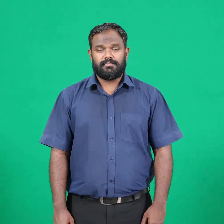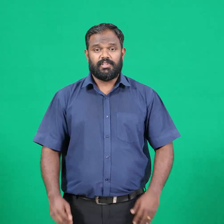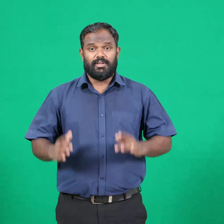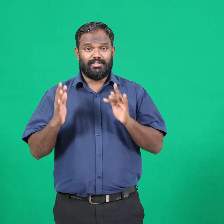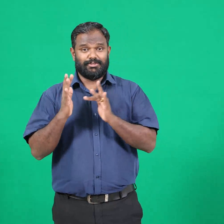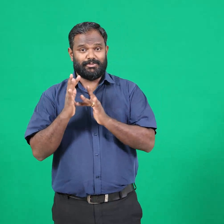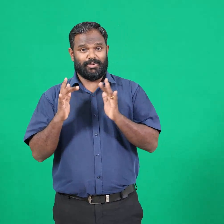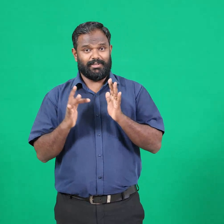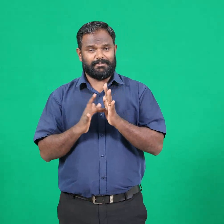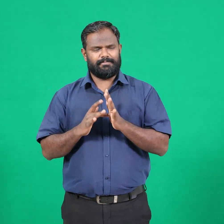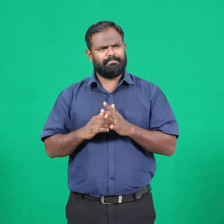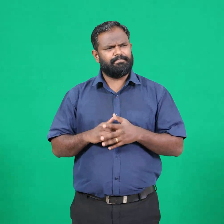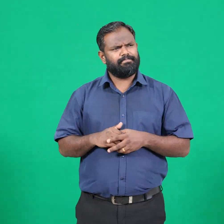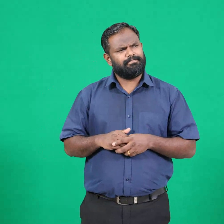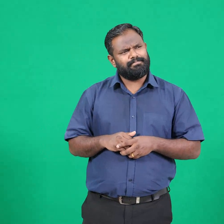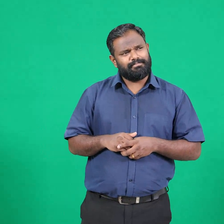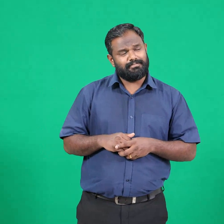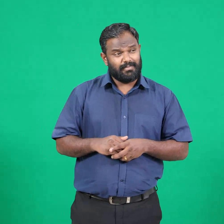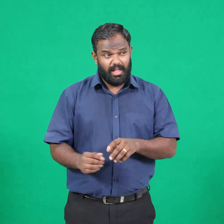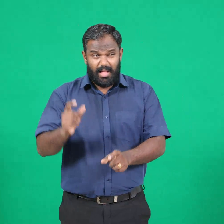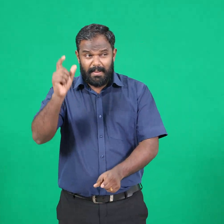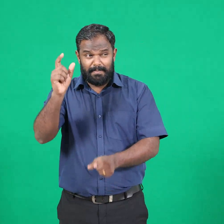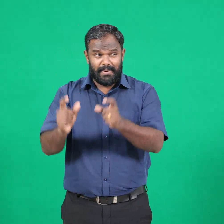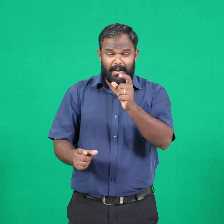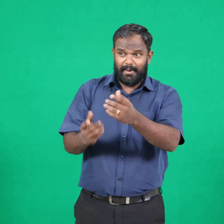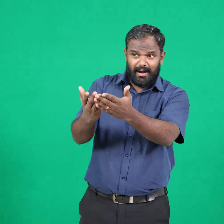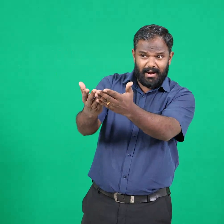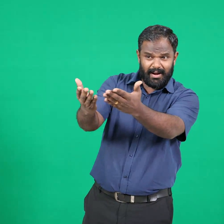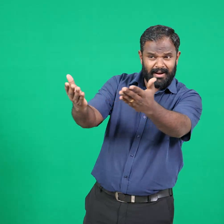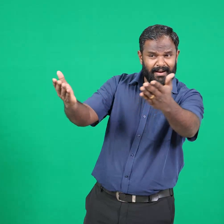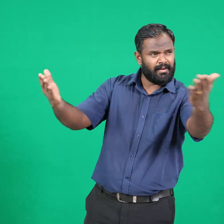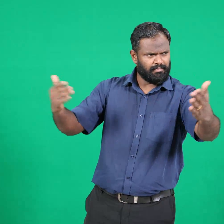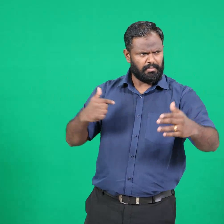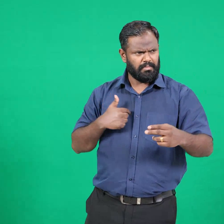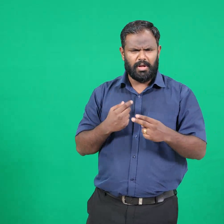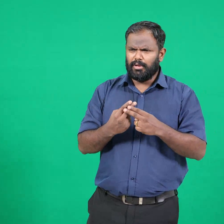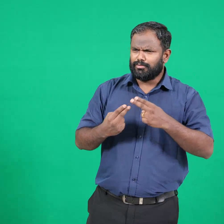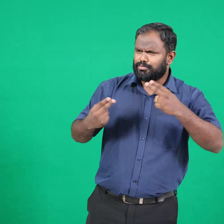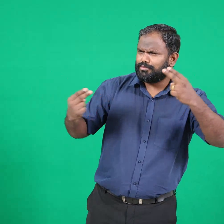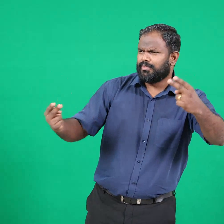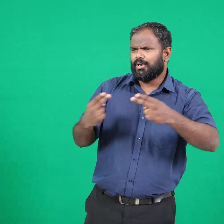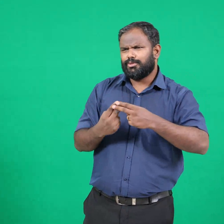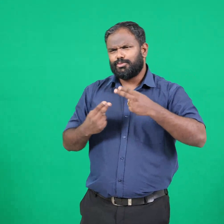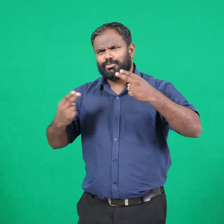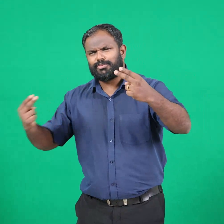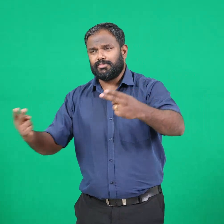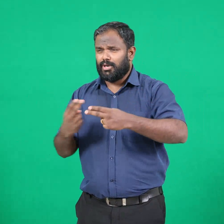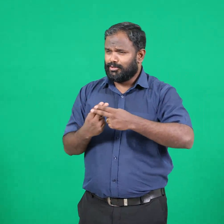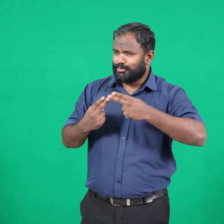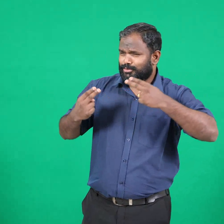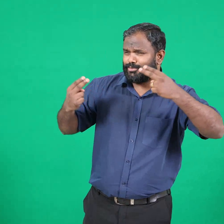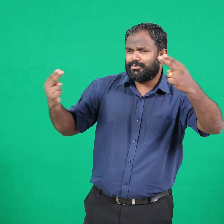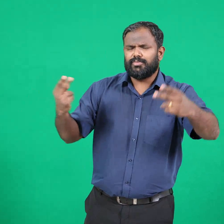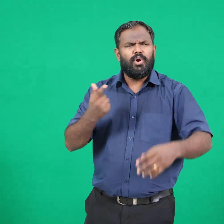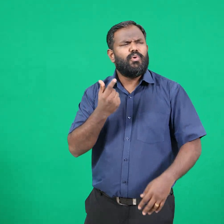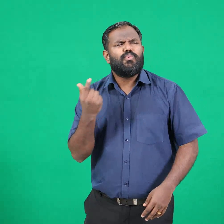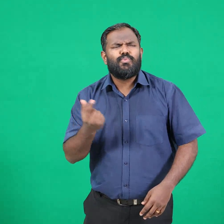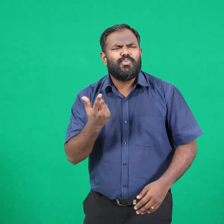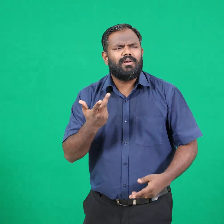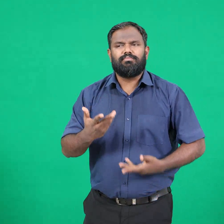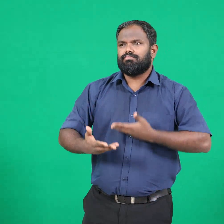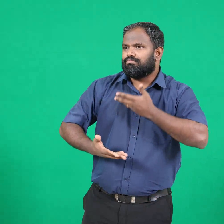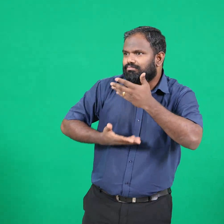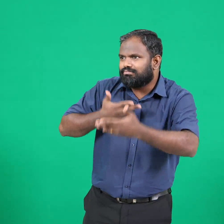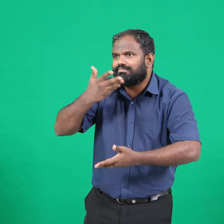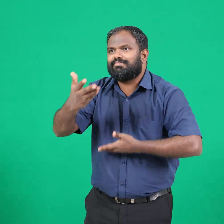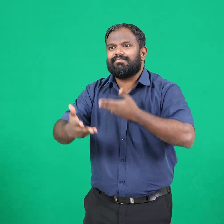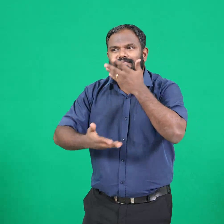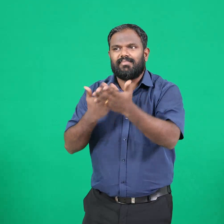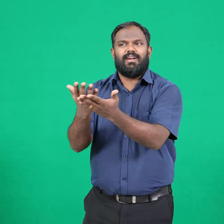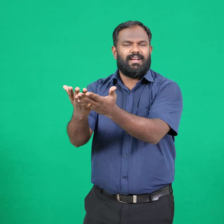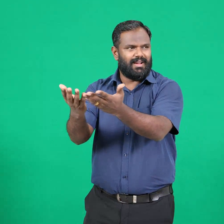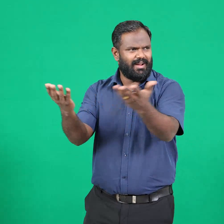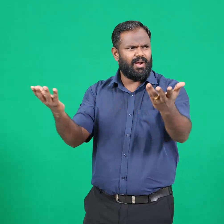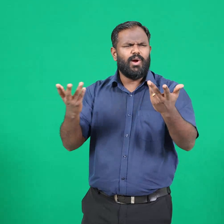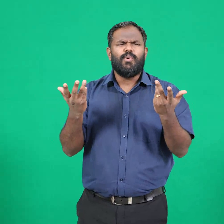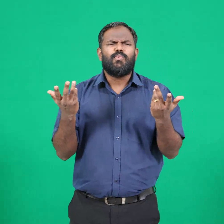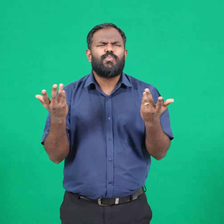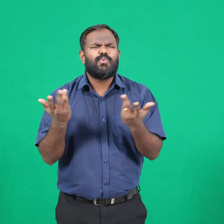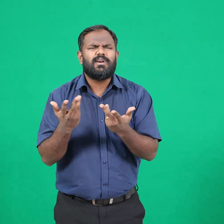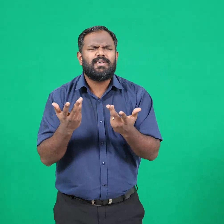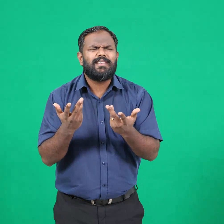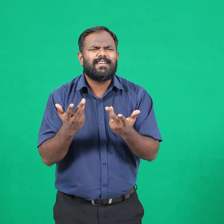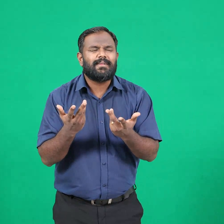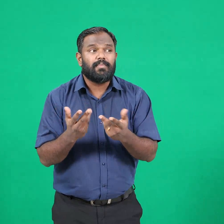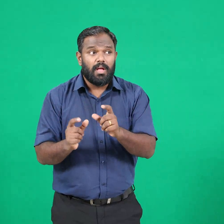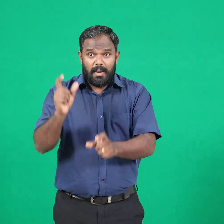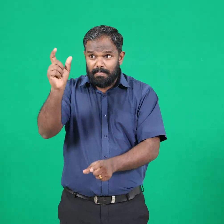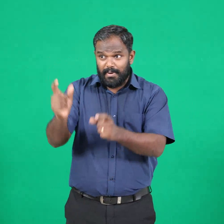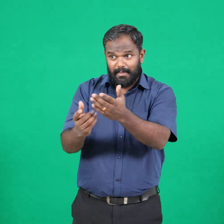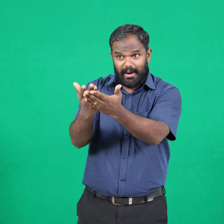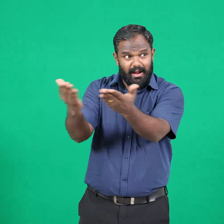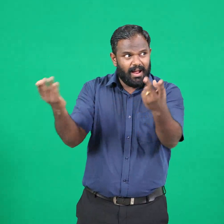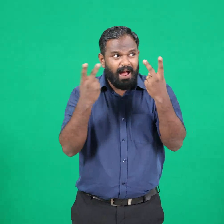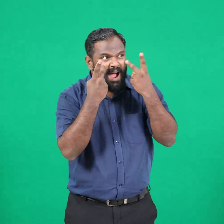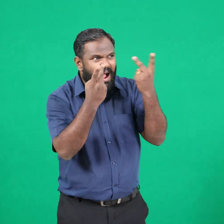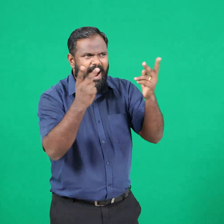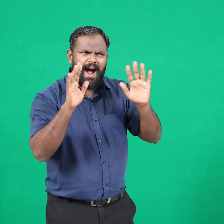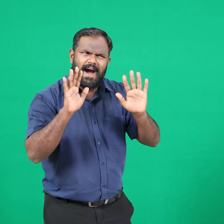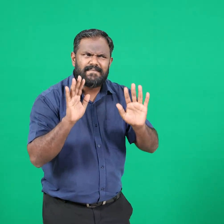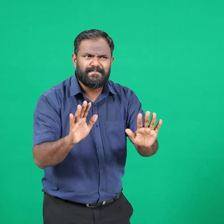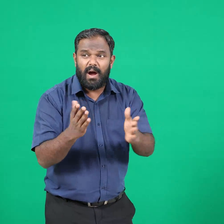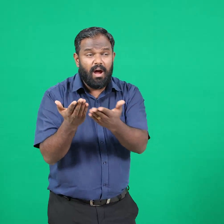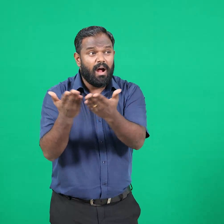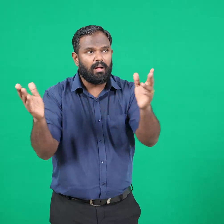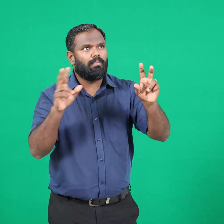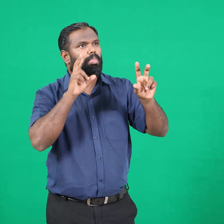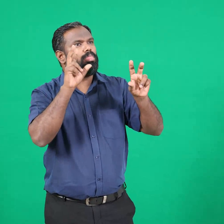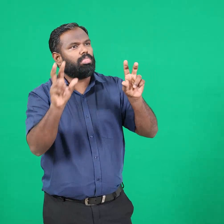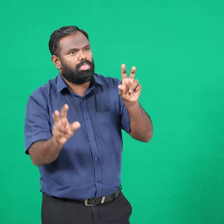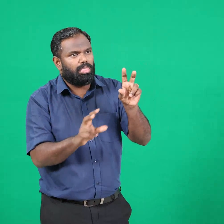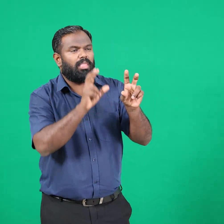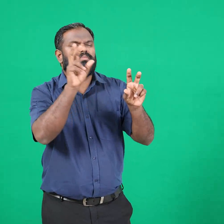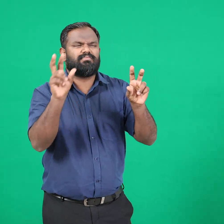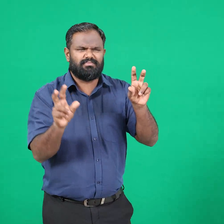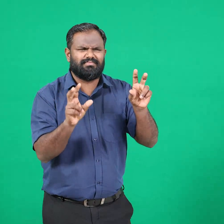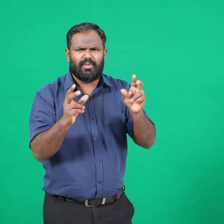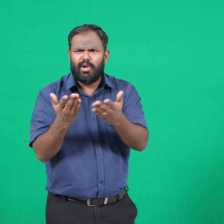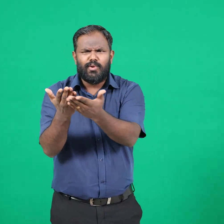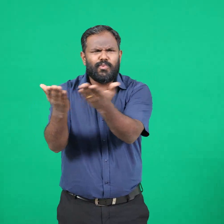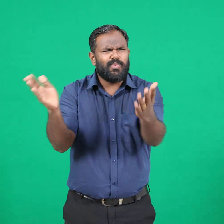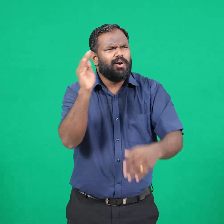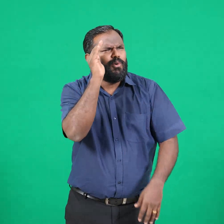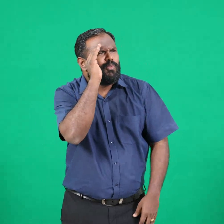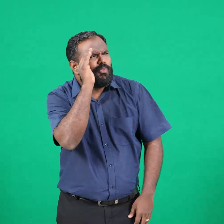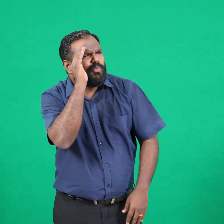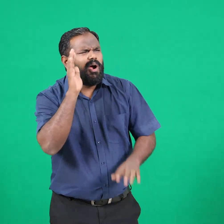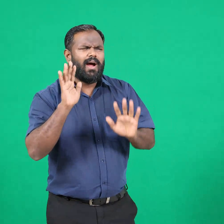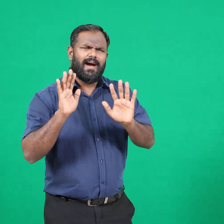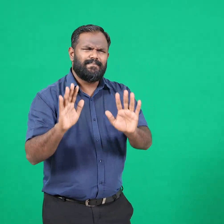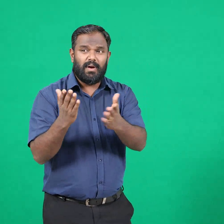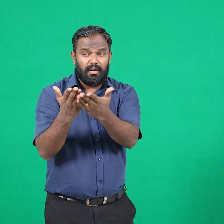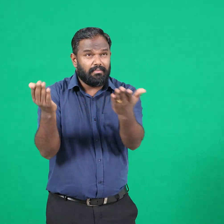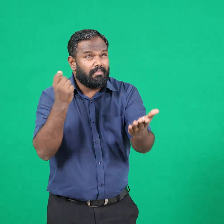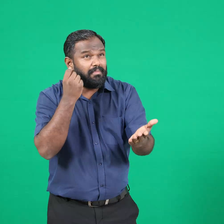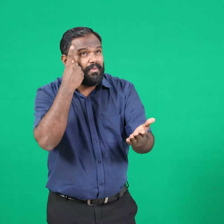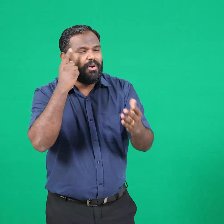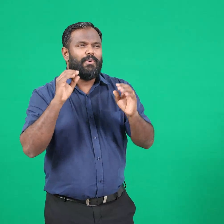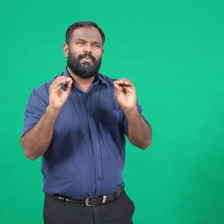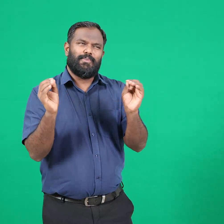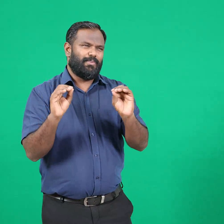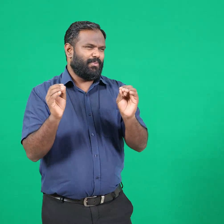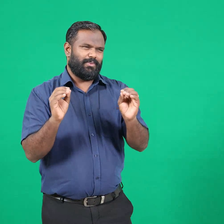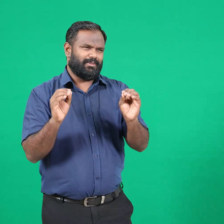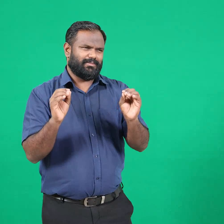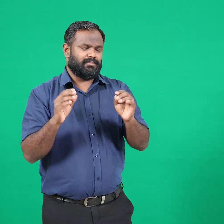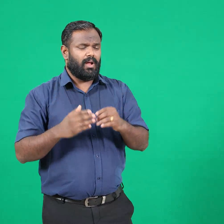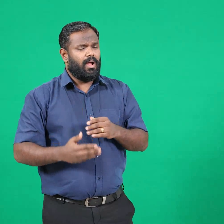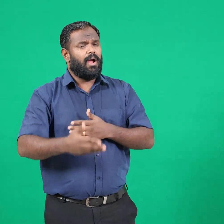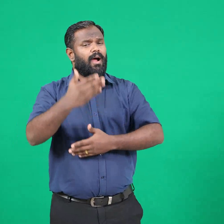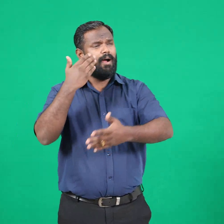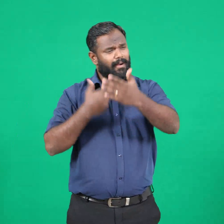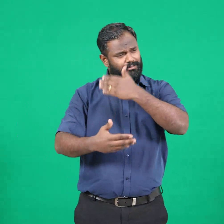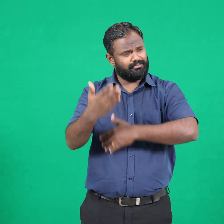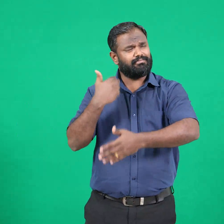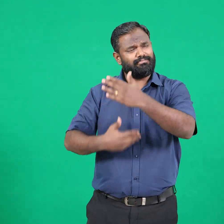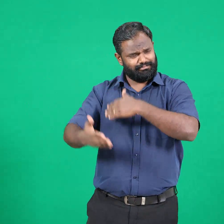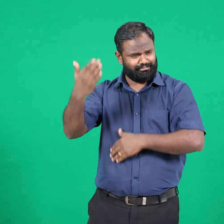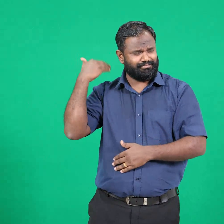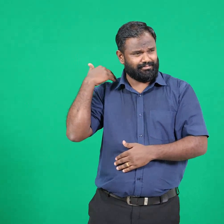This is why I speak to them in parables: ' Though seeing, they do not see; though hearing, they do not hear or understand.'